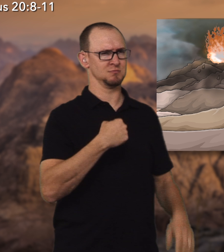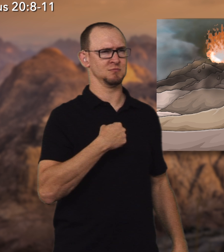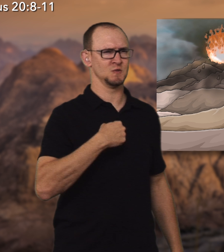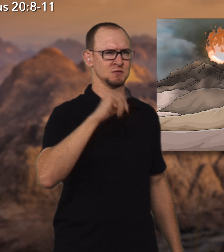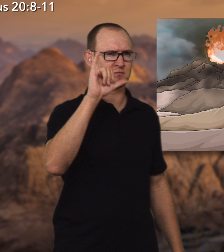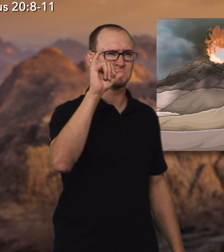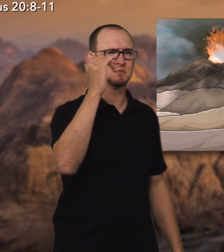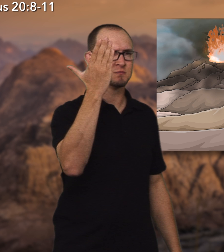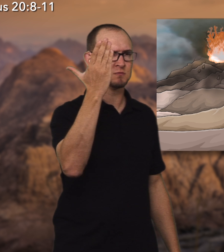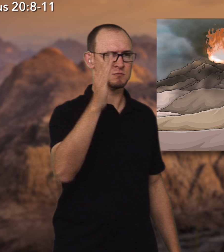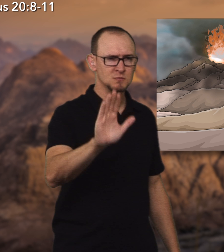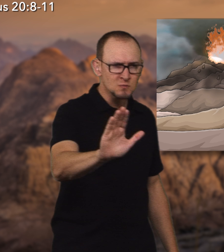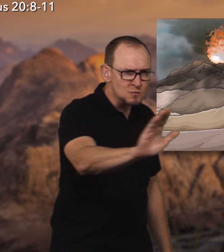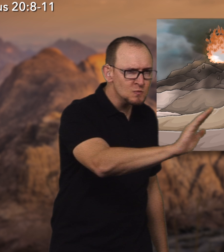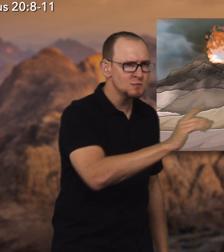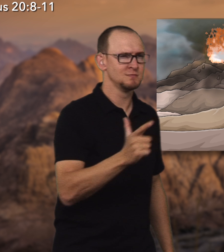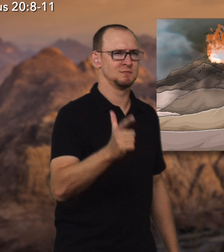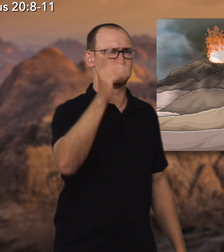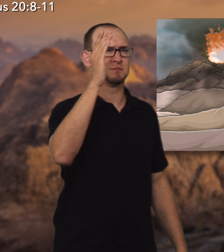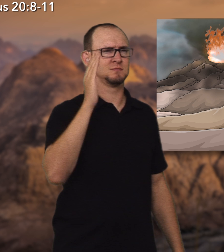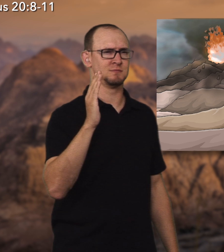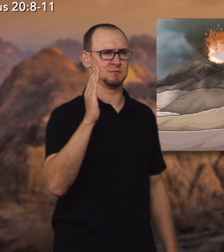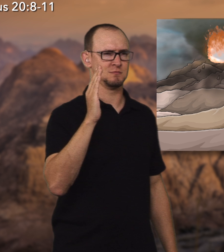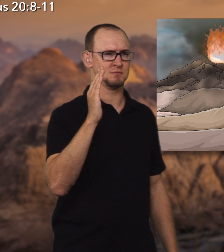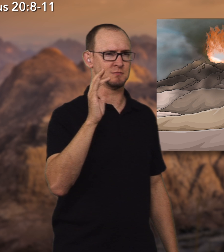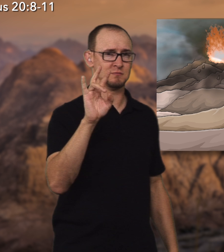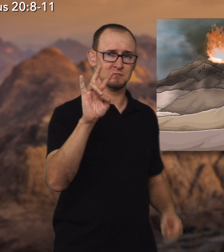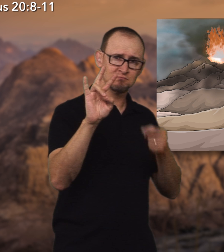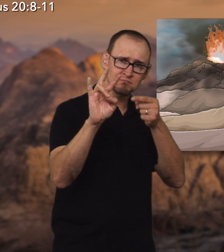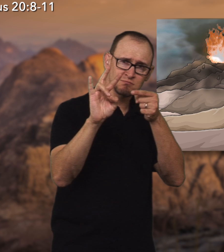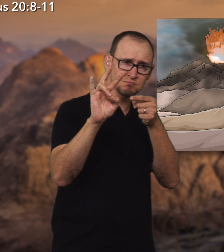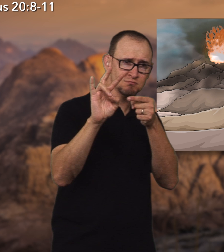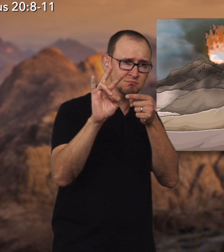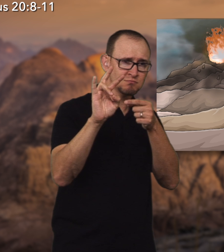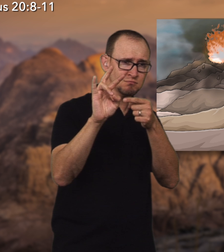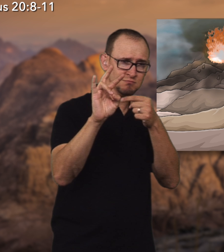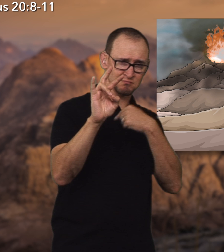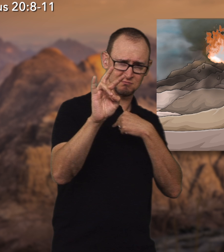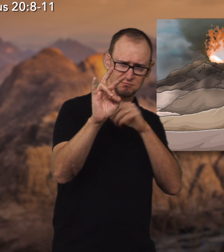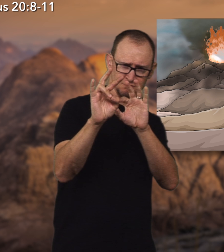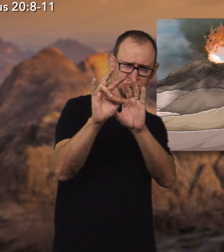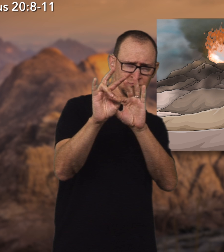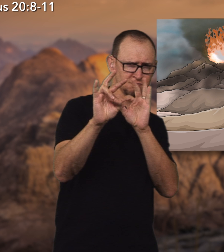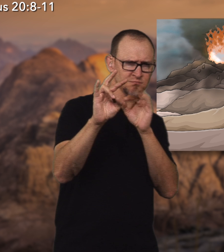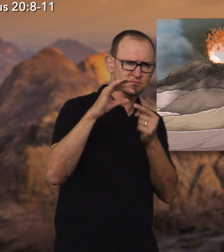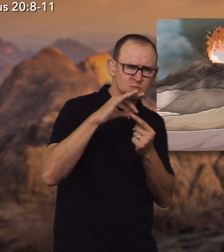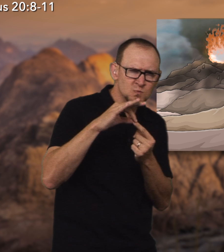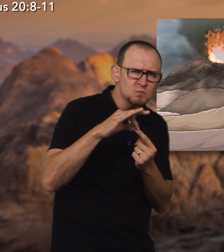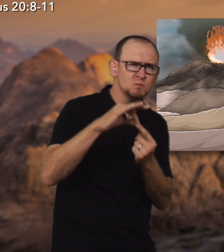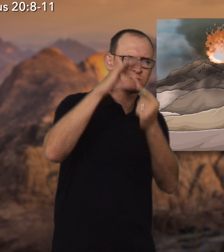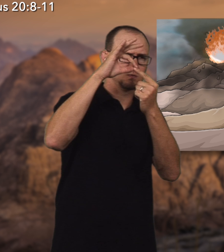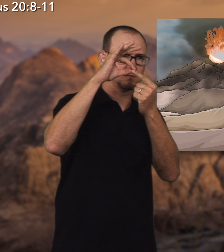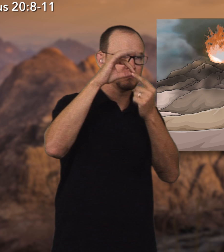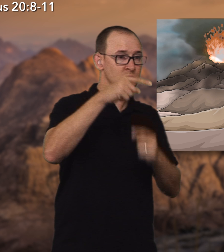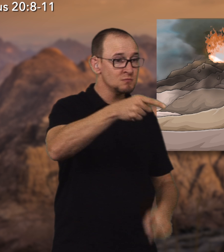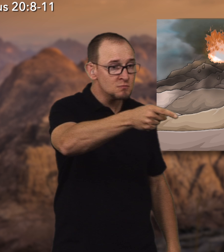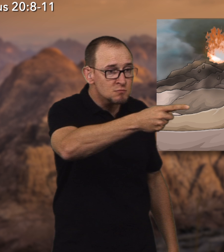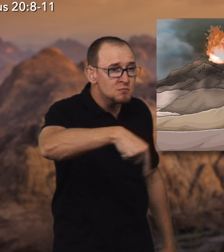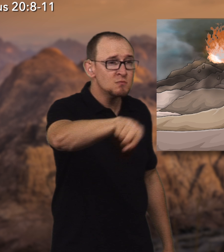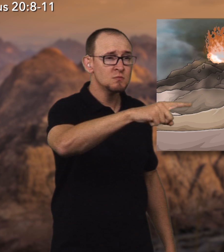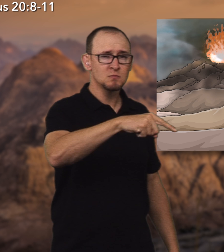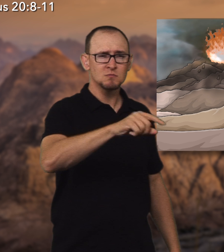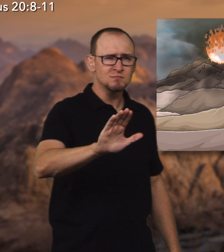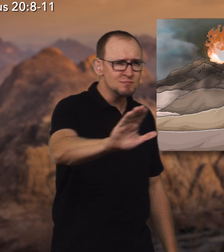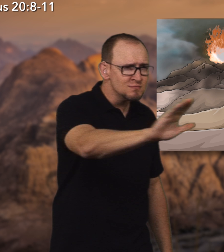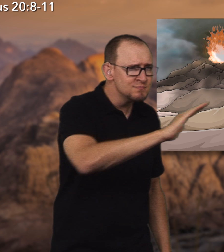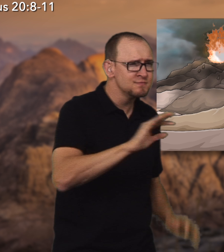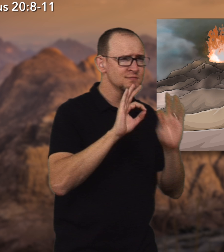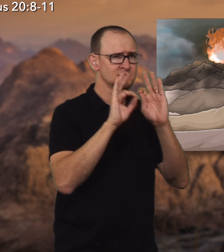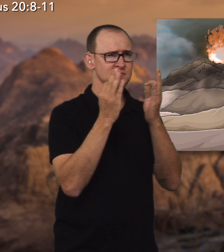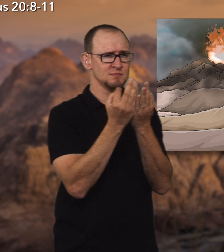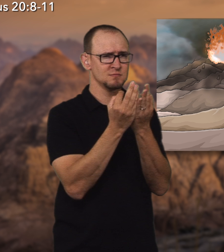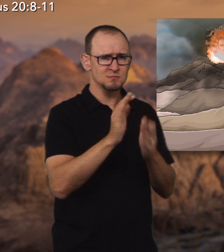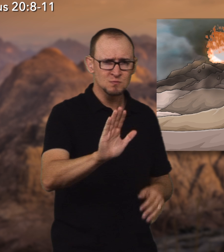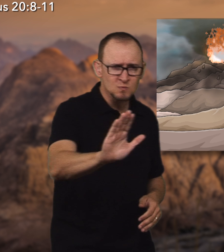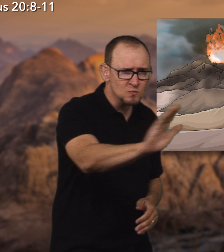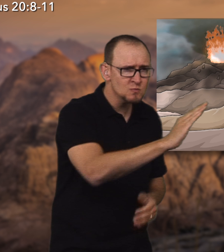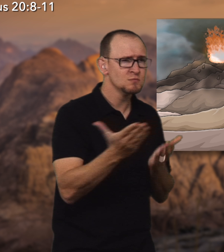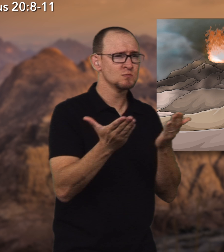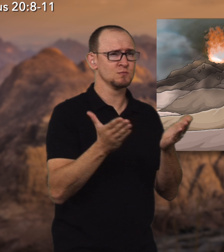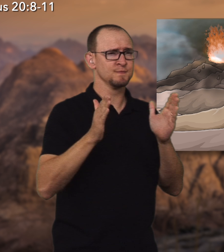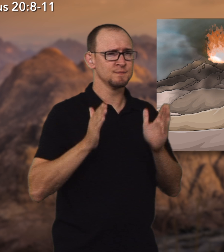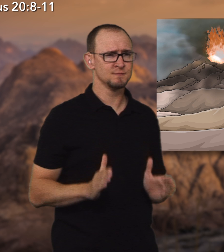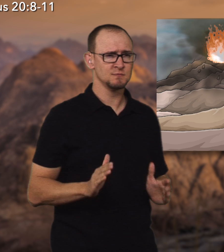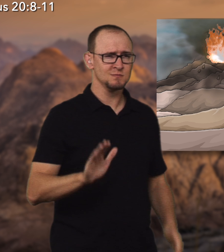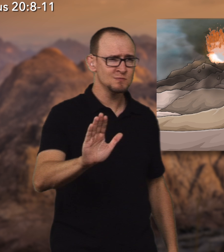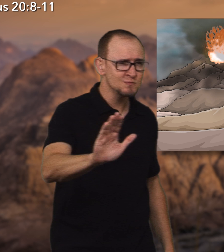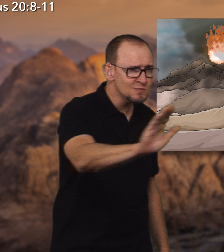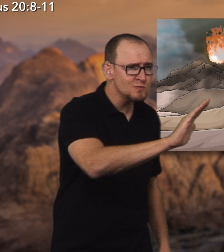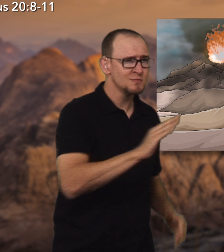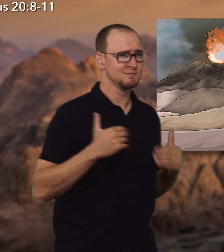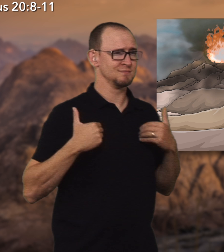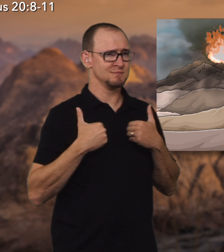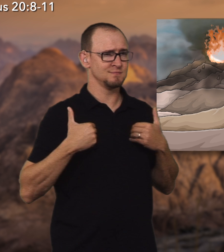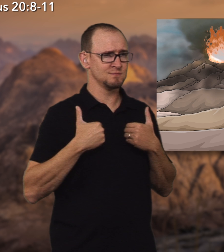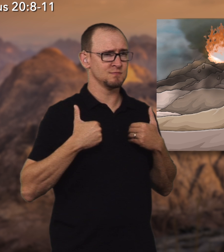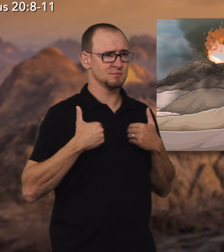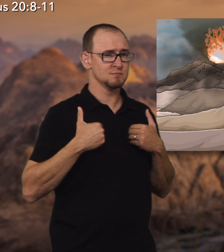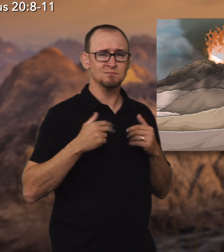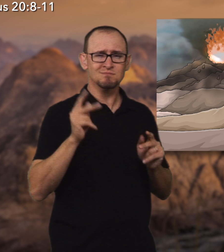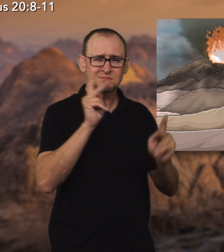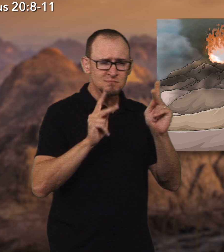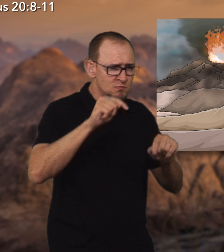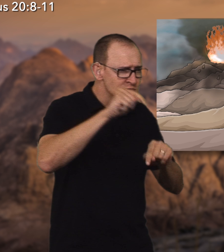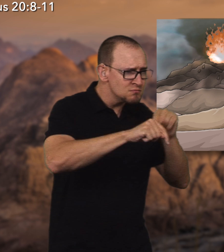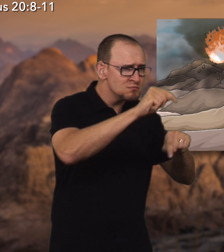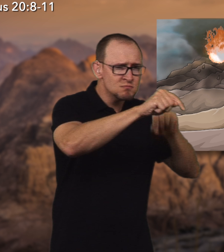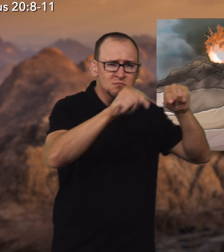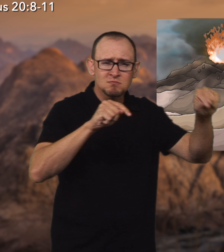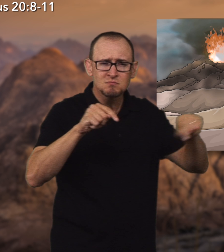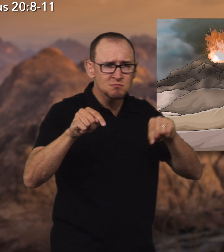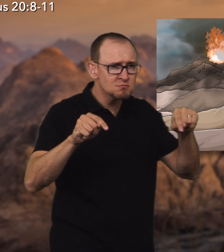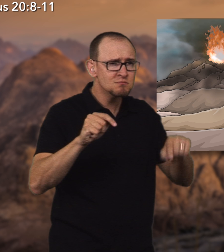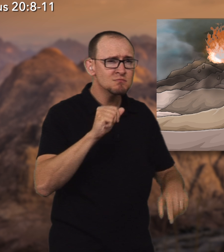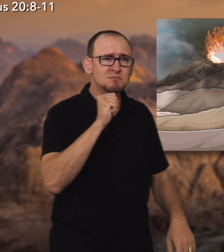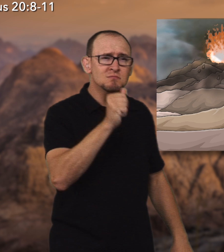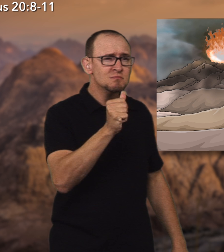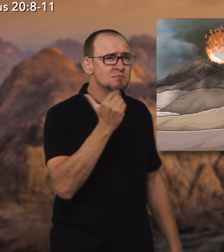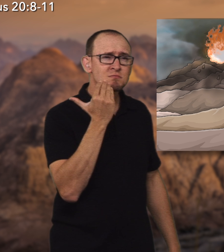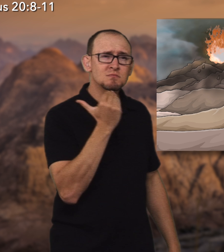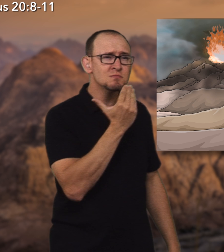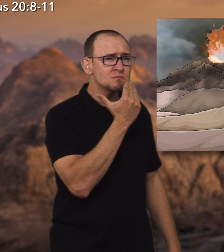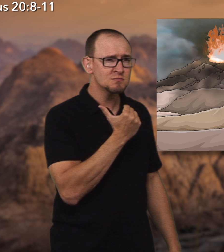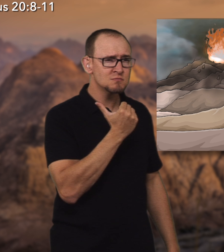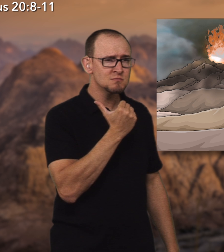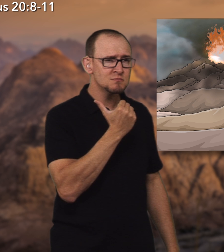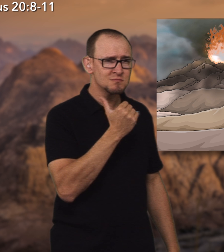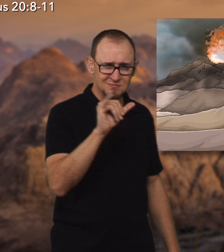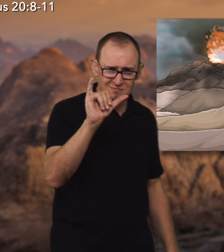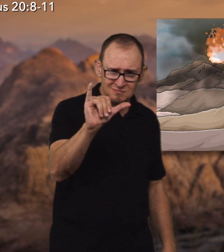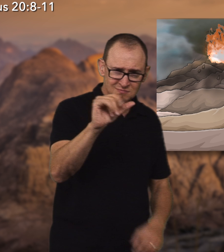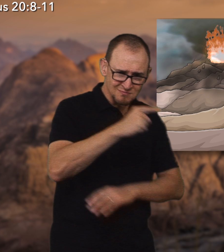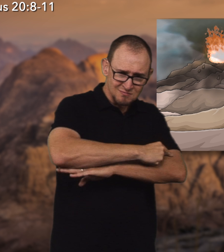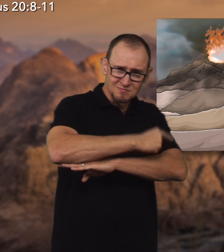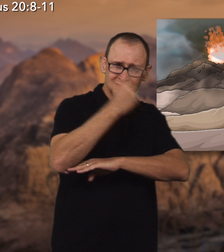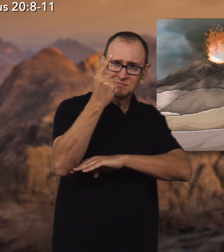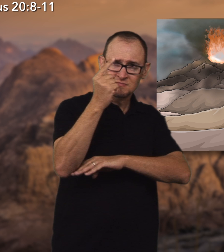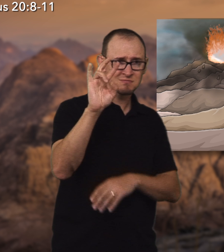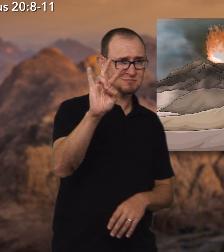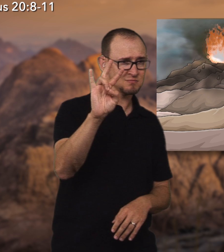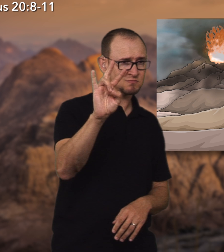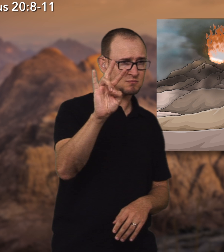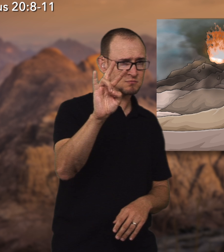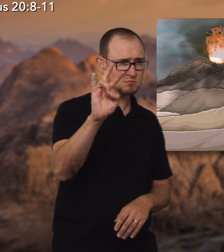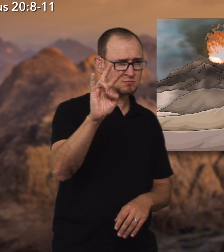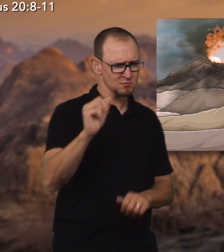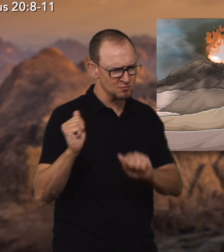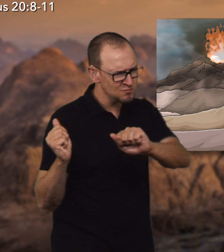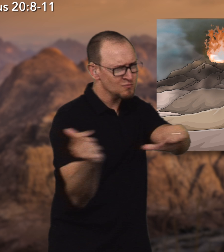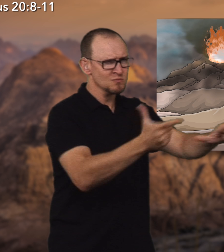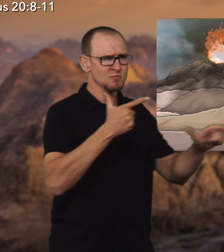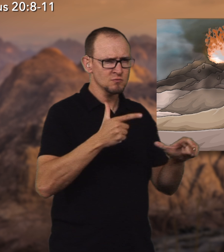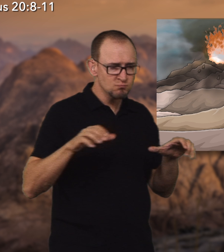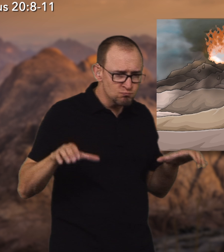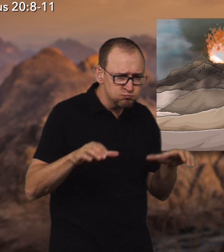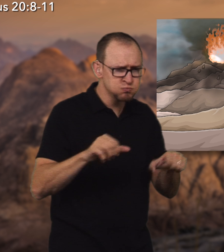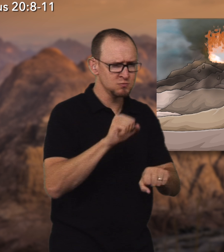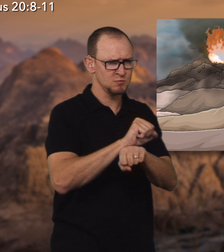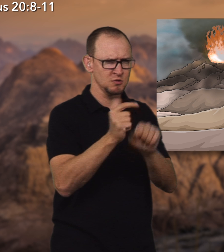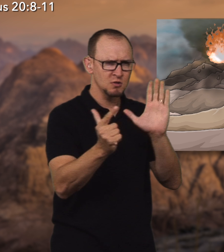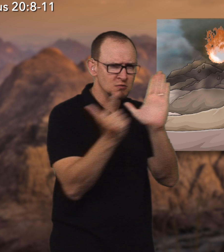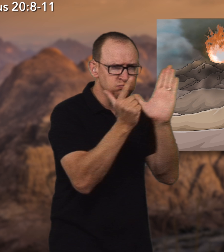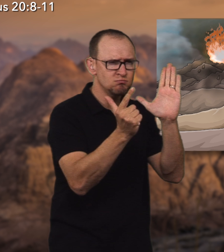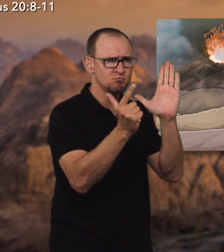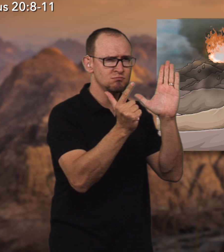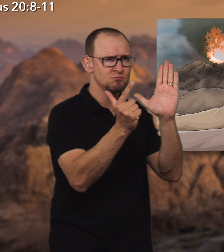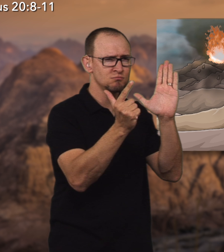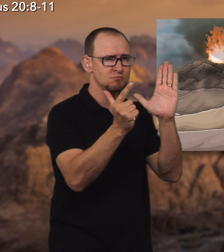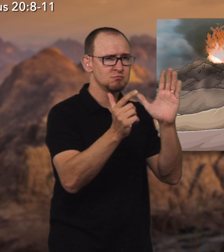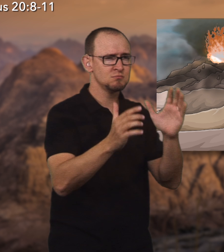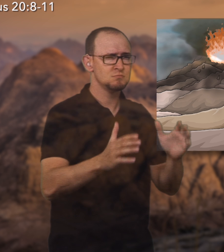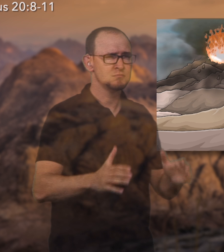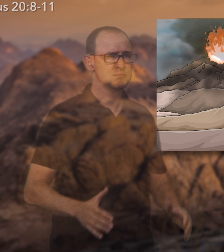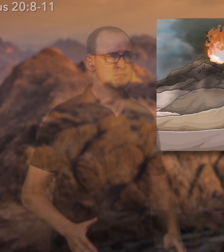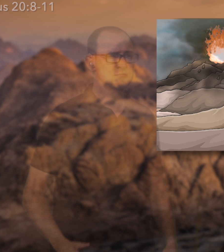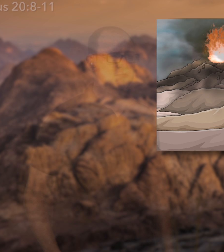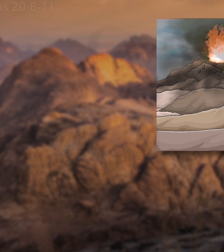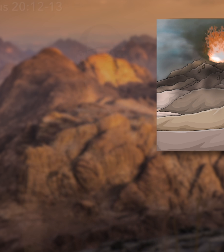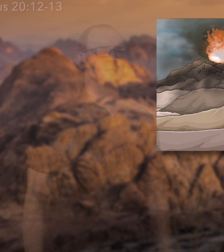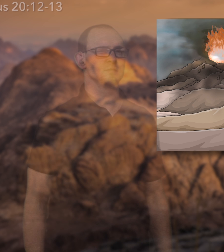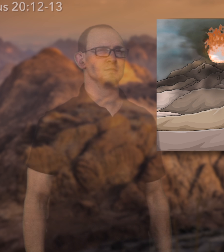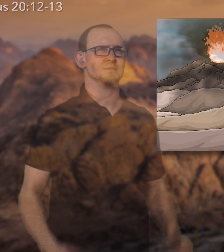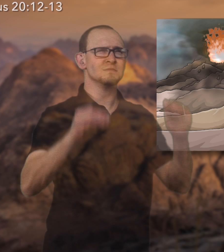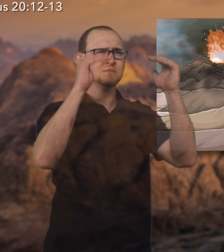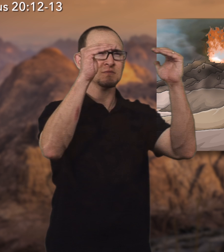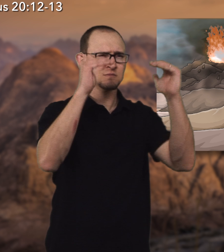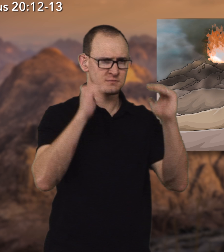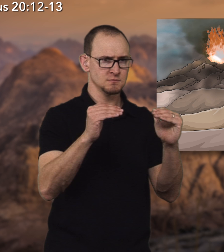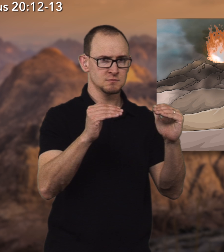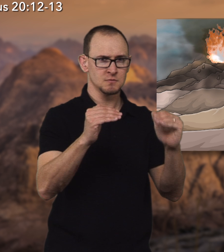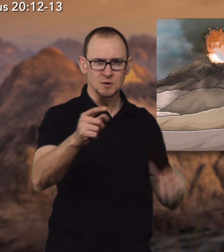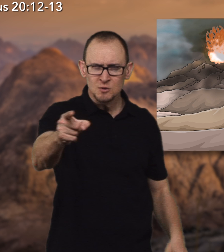For in six days the LORD made the heavens and the earth and the sea and all that is in them, but on the seventh day He rested. Therefore the LORD blessed the Sabbath day and set it apart as holy.